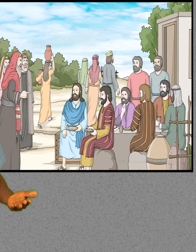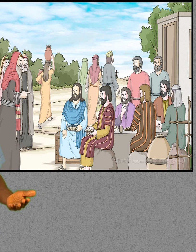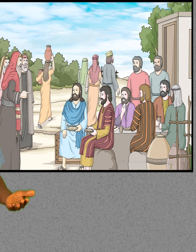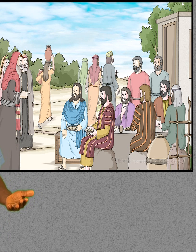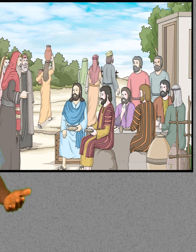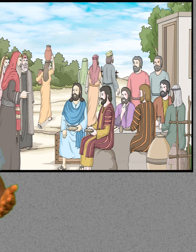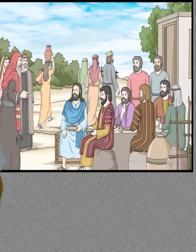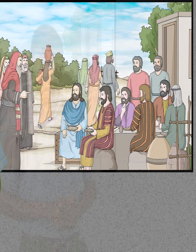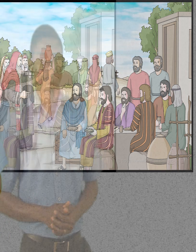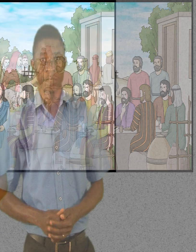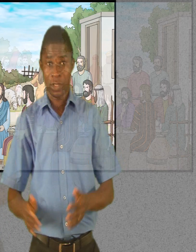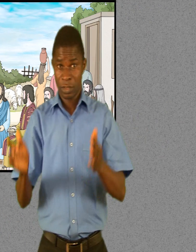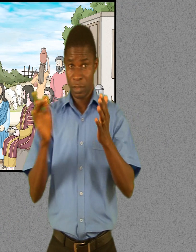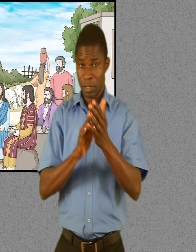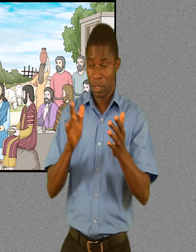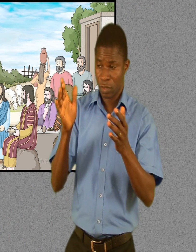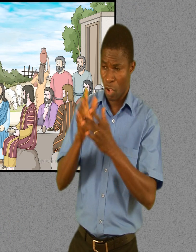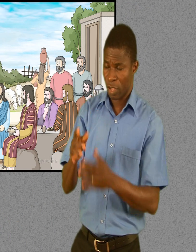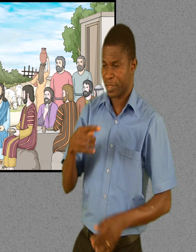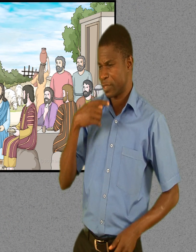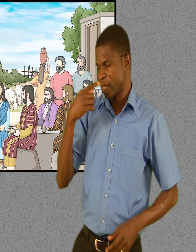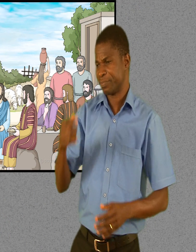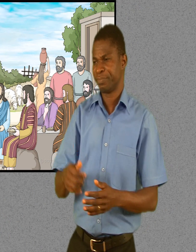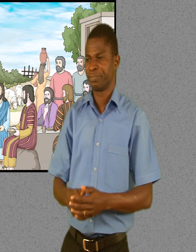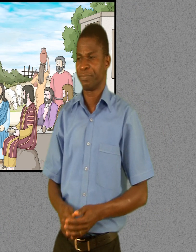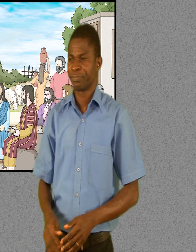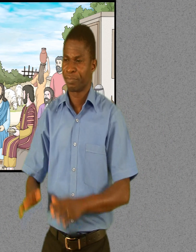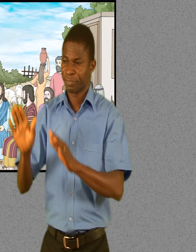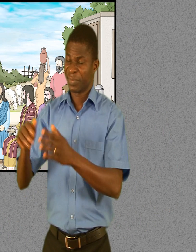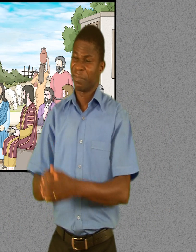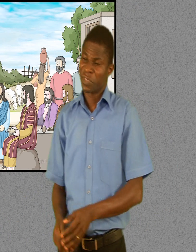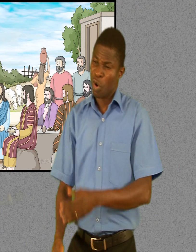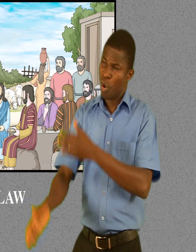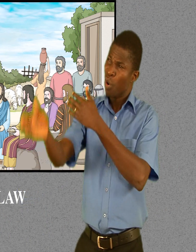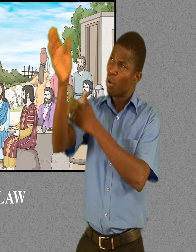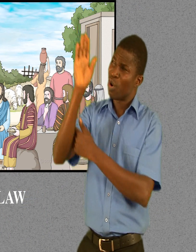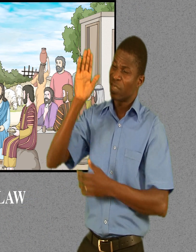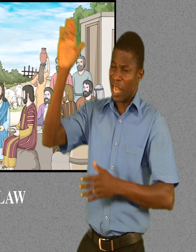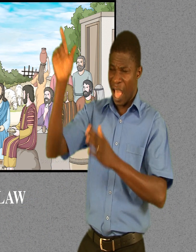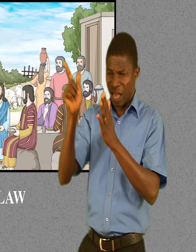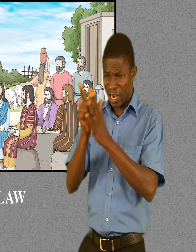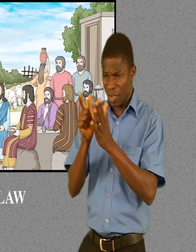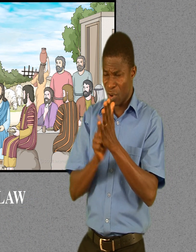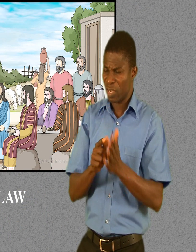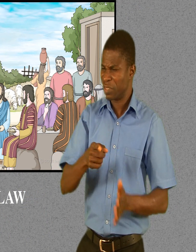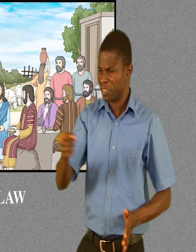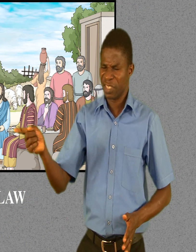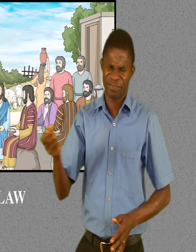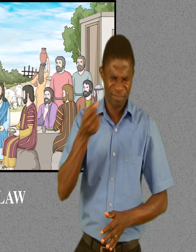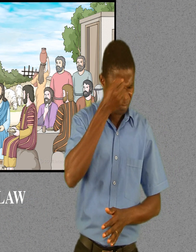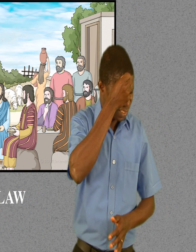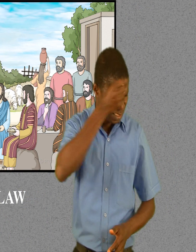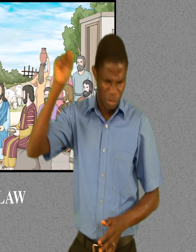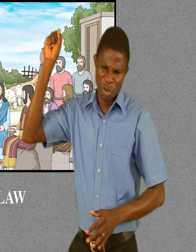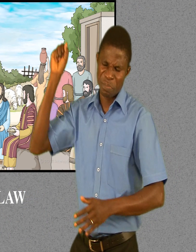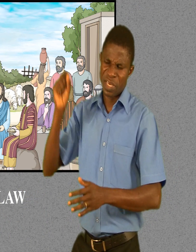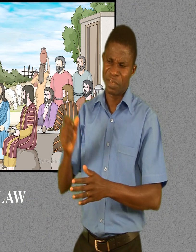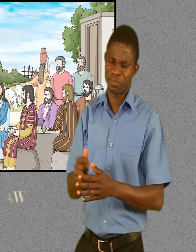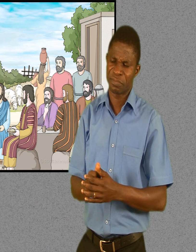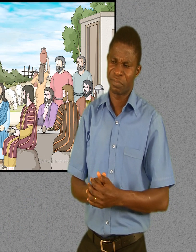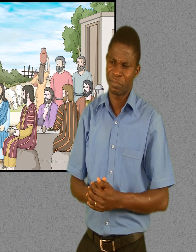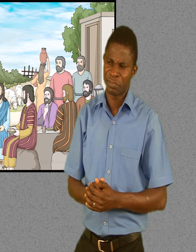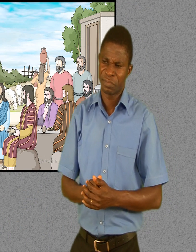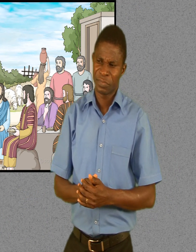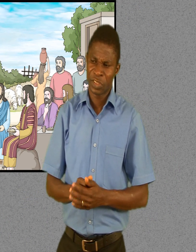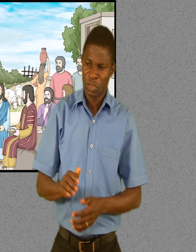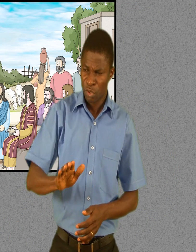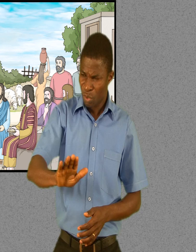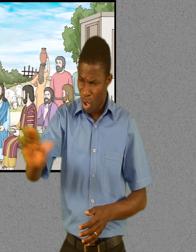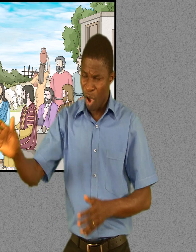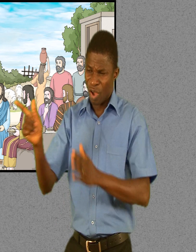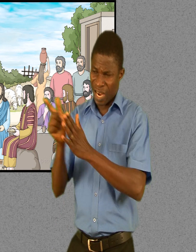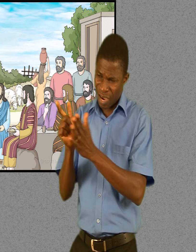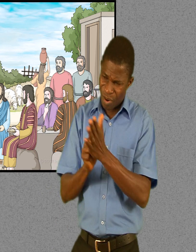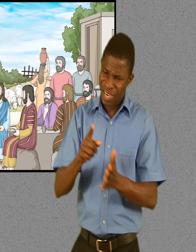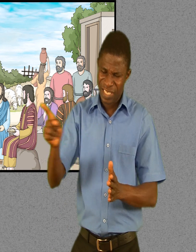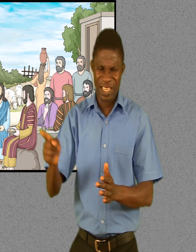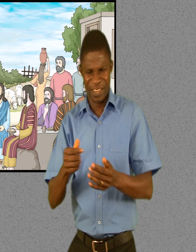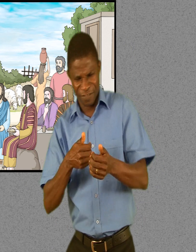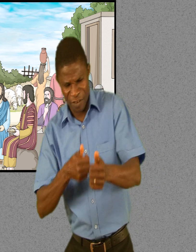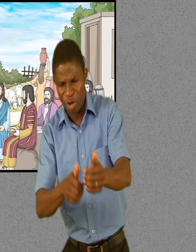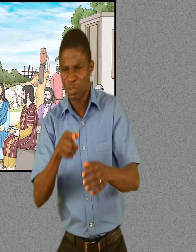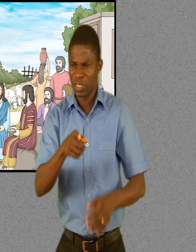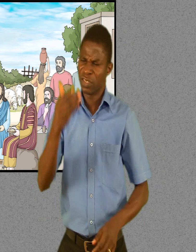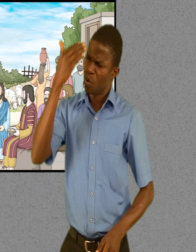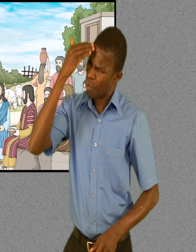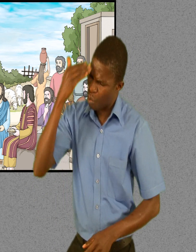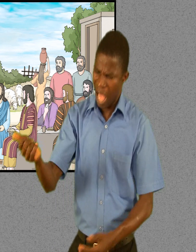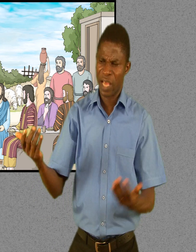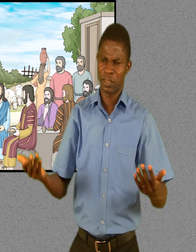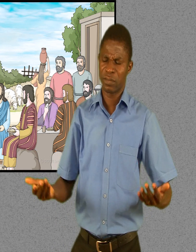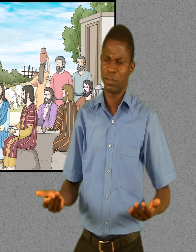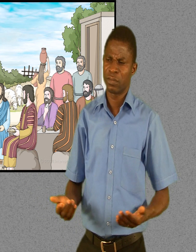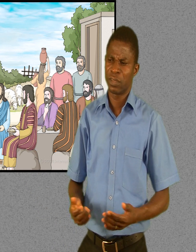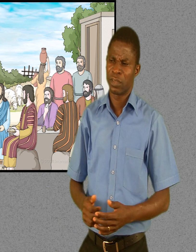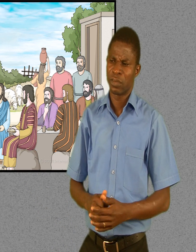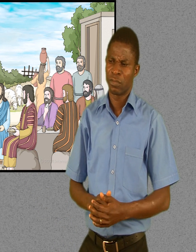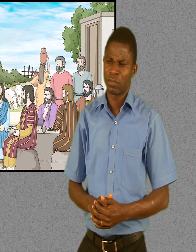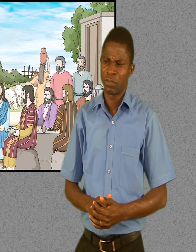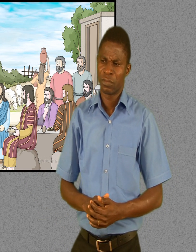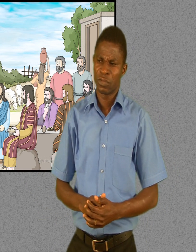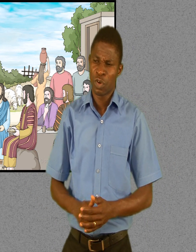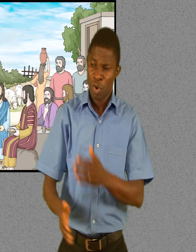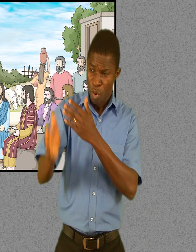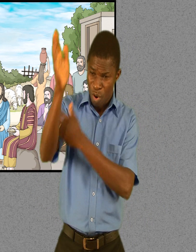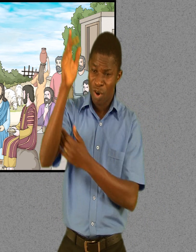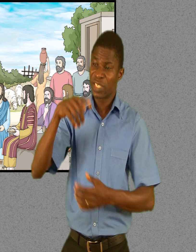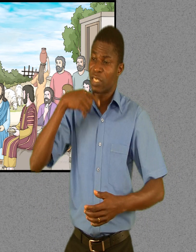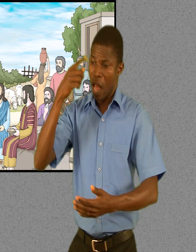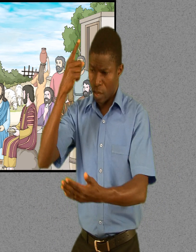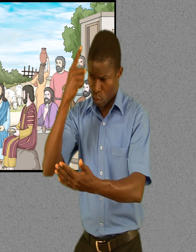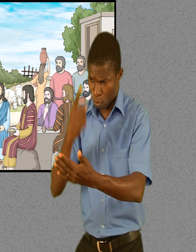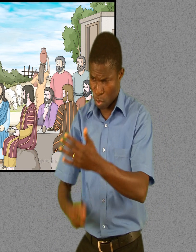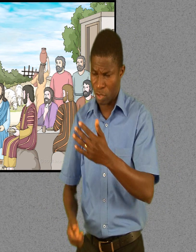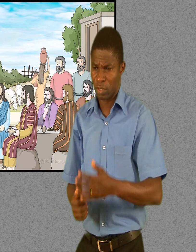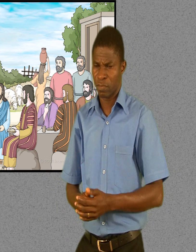Jesus replied, “And why do you break the command of God for the sake of your tradition?